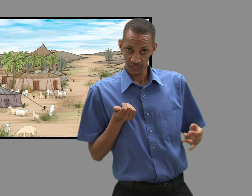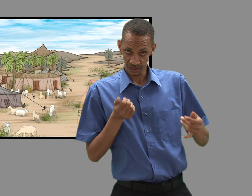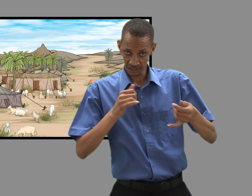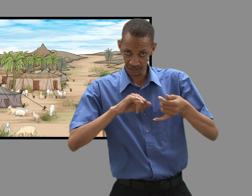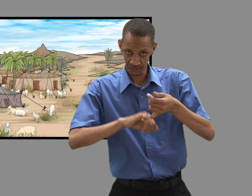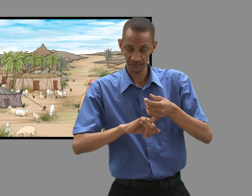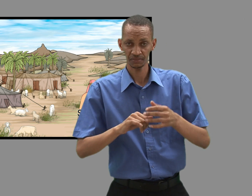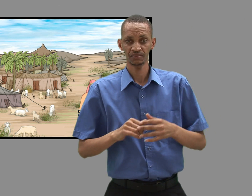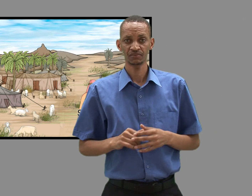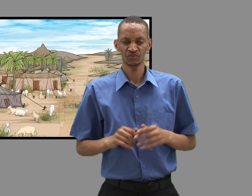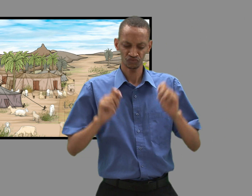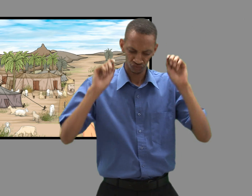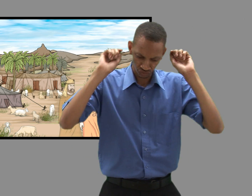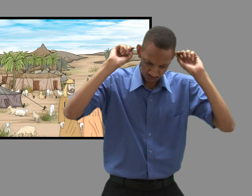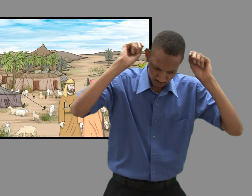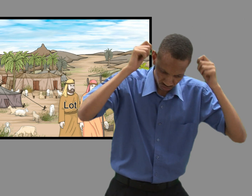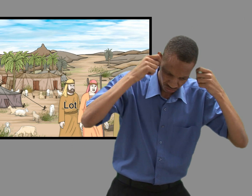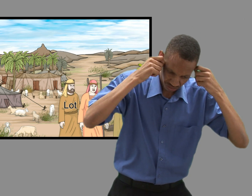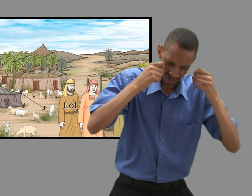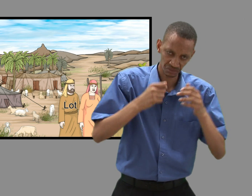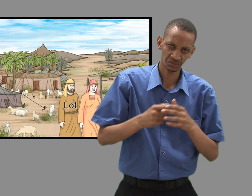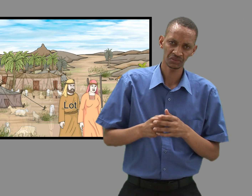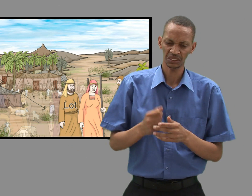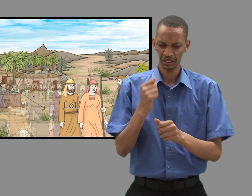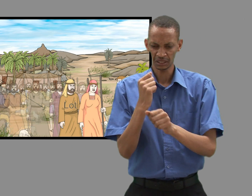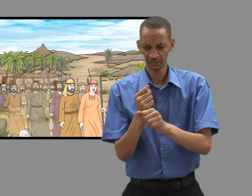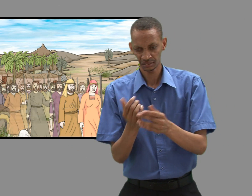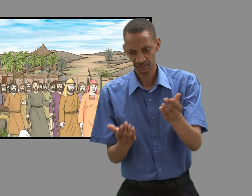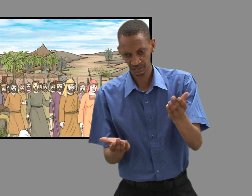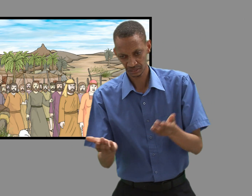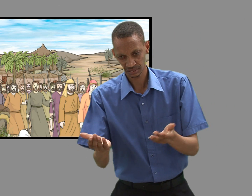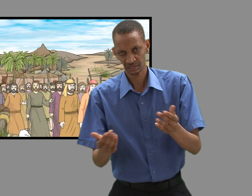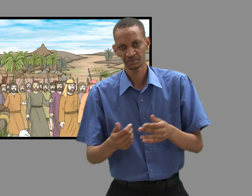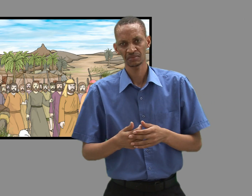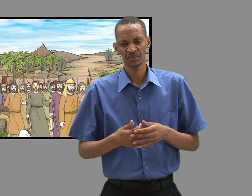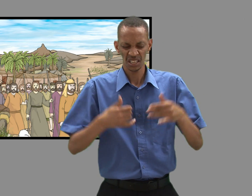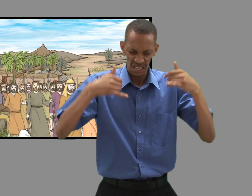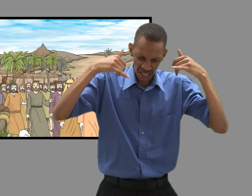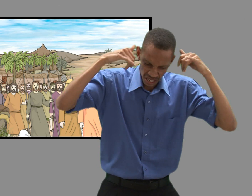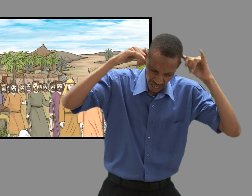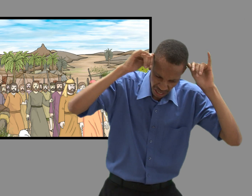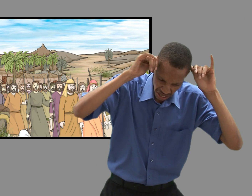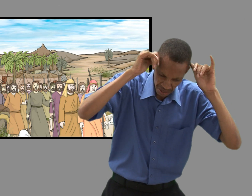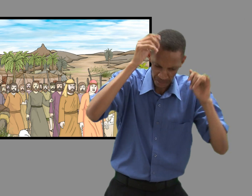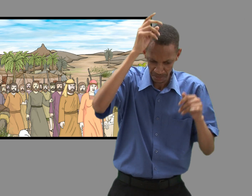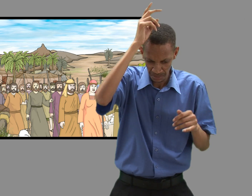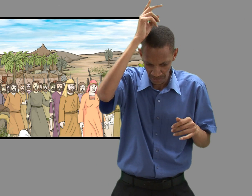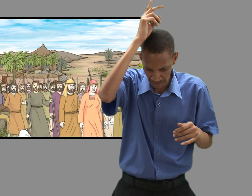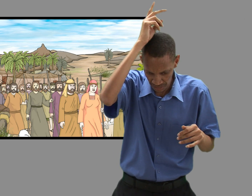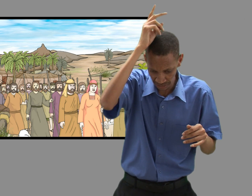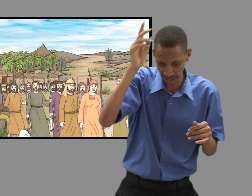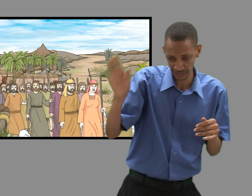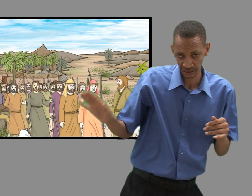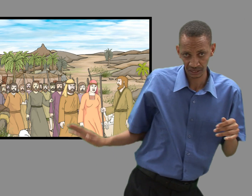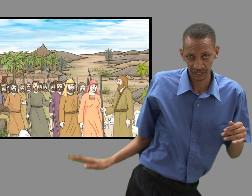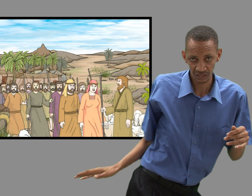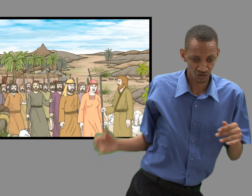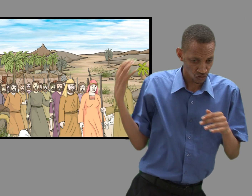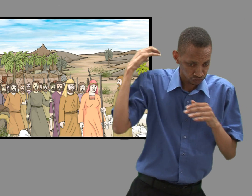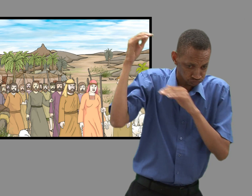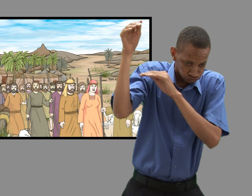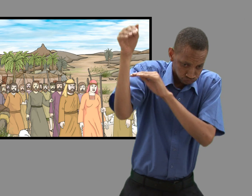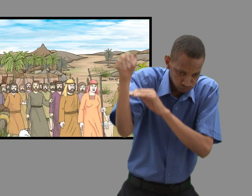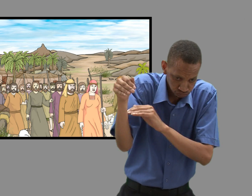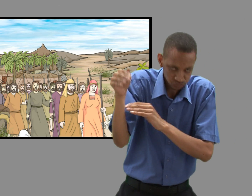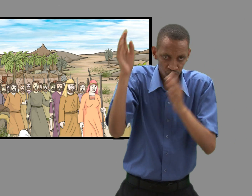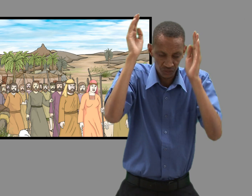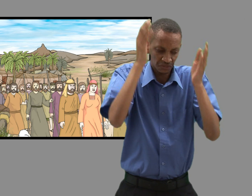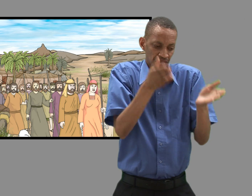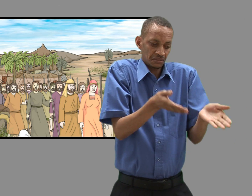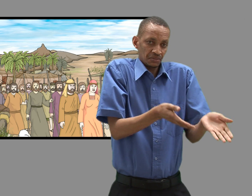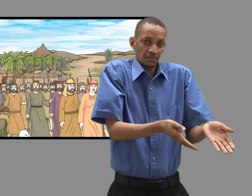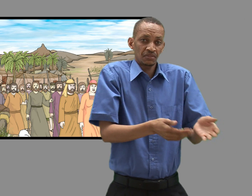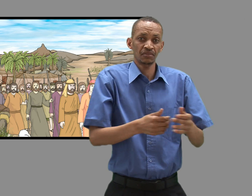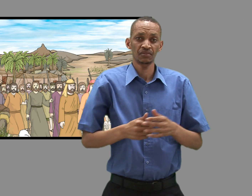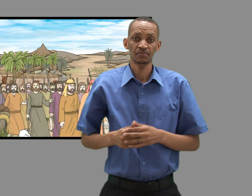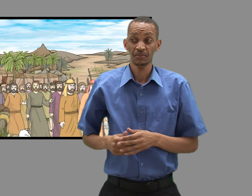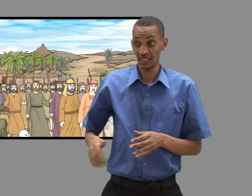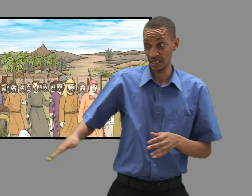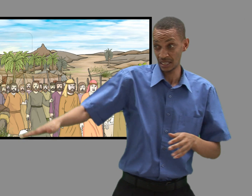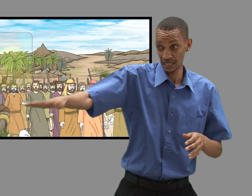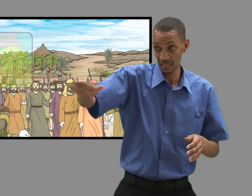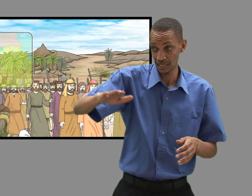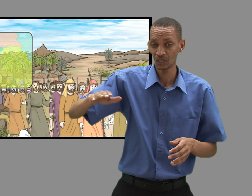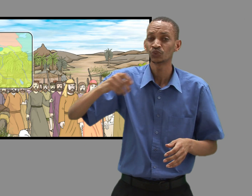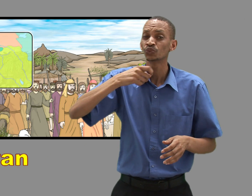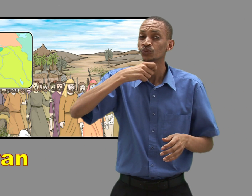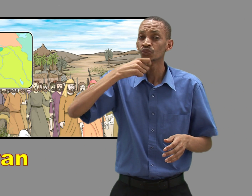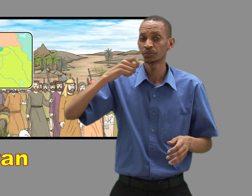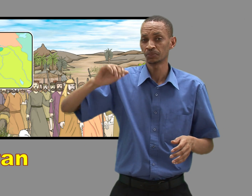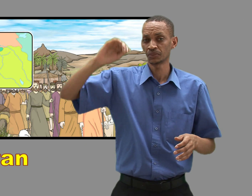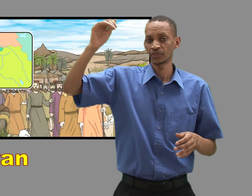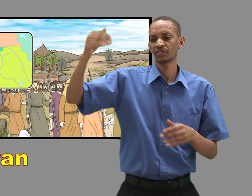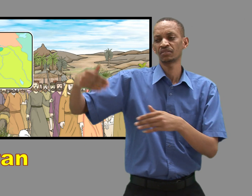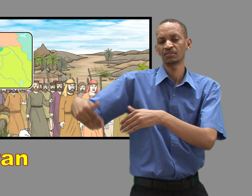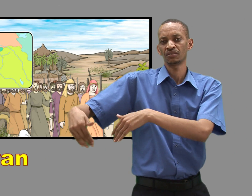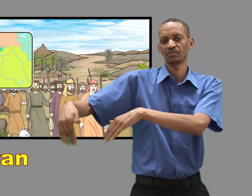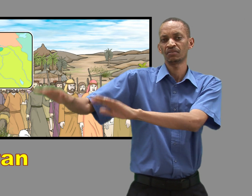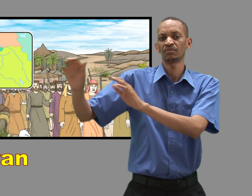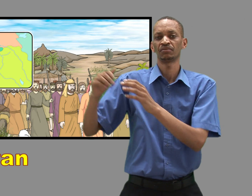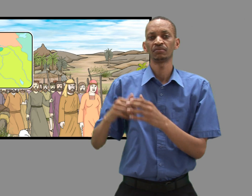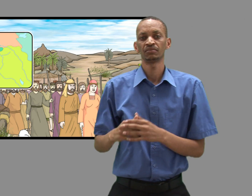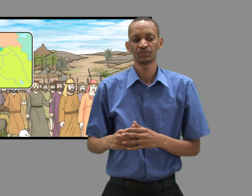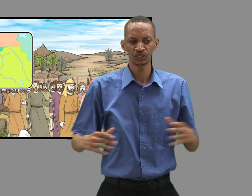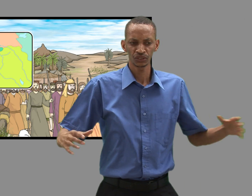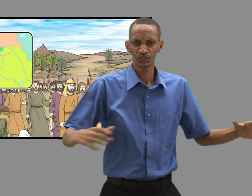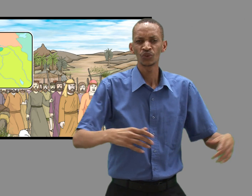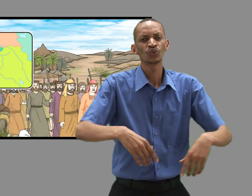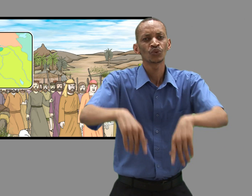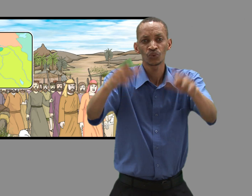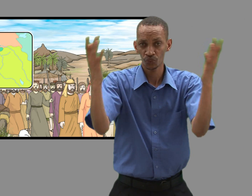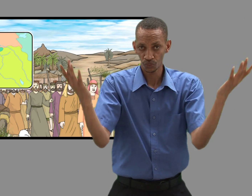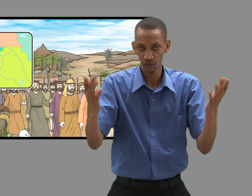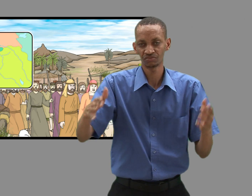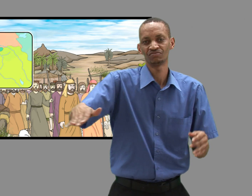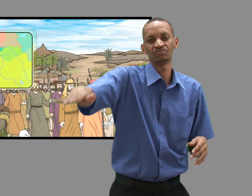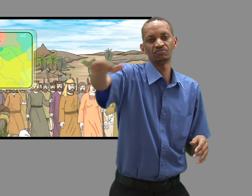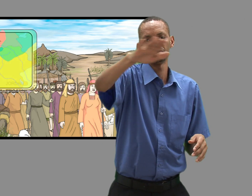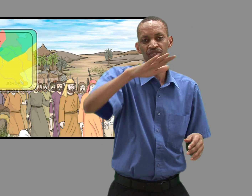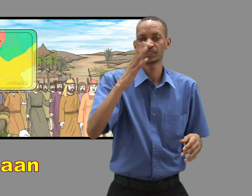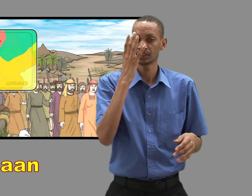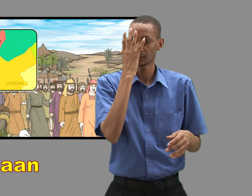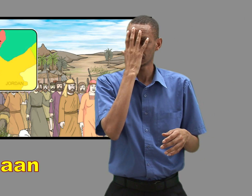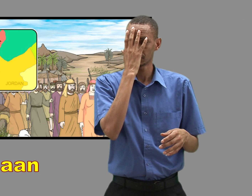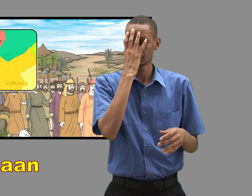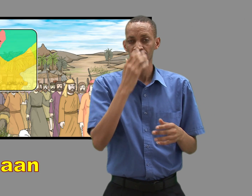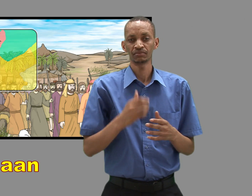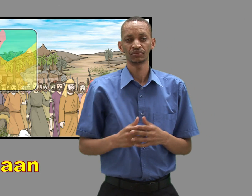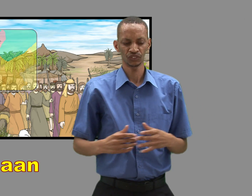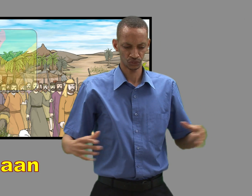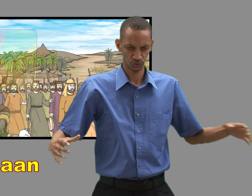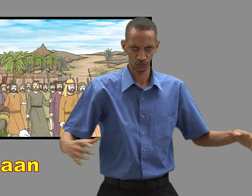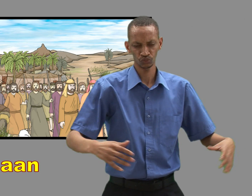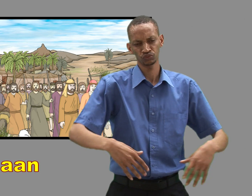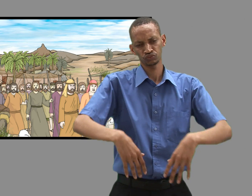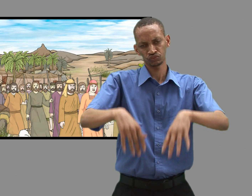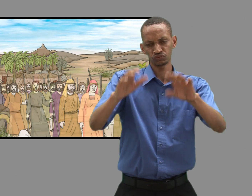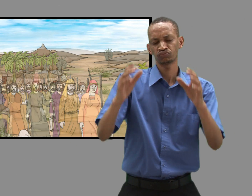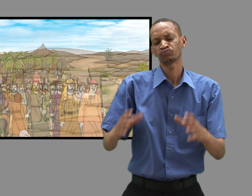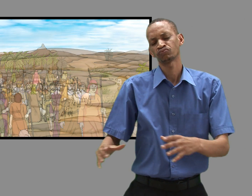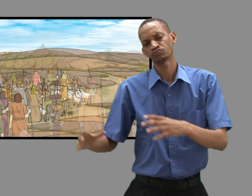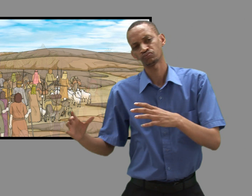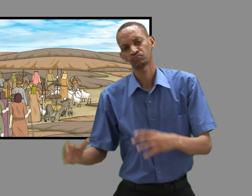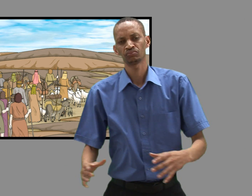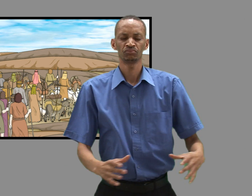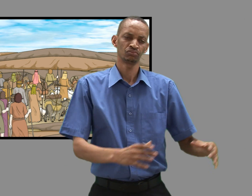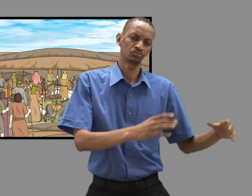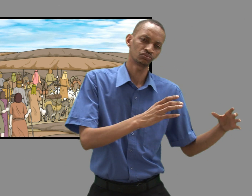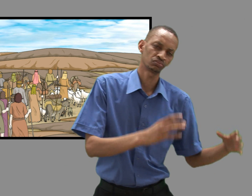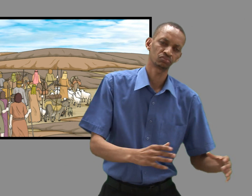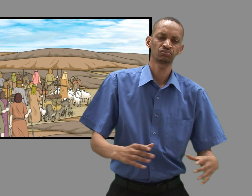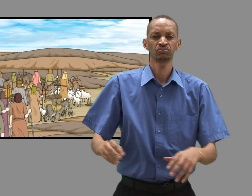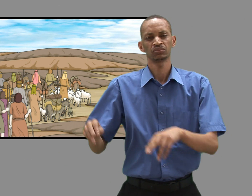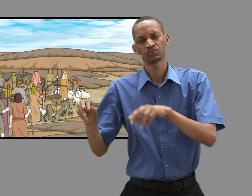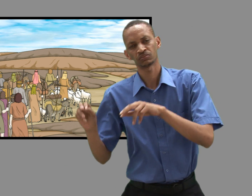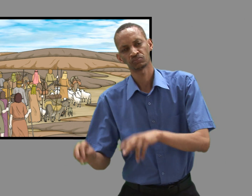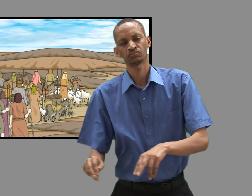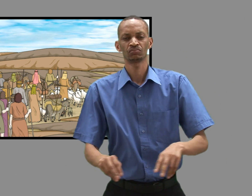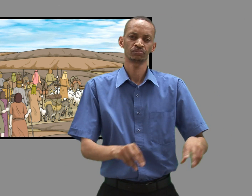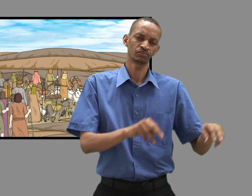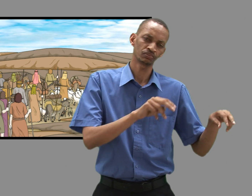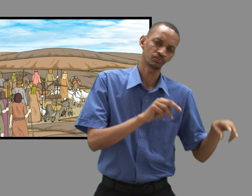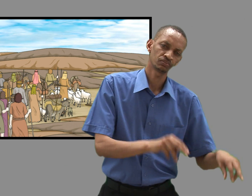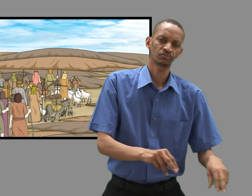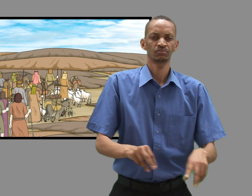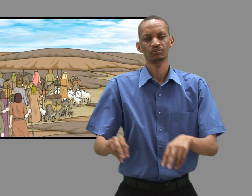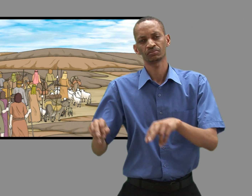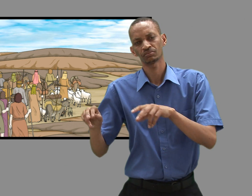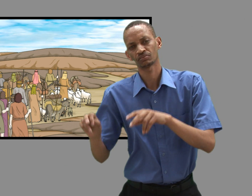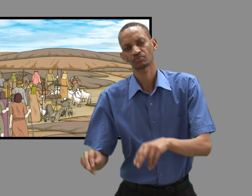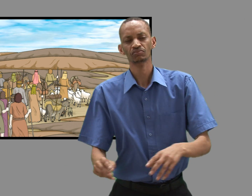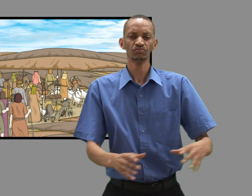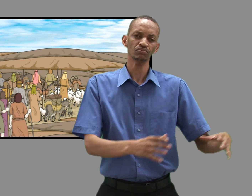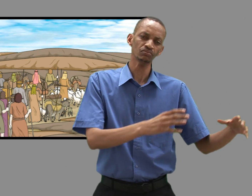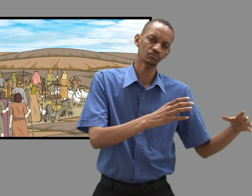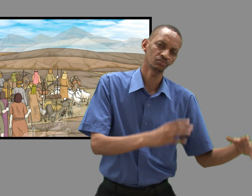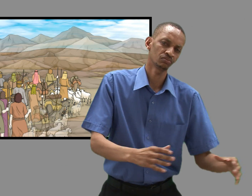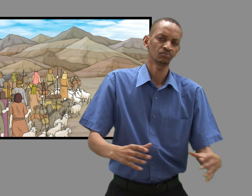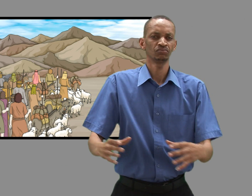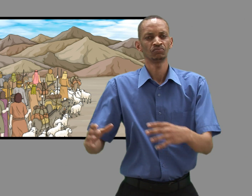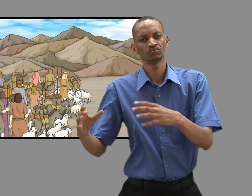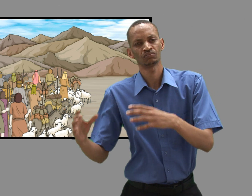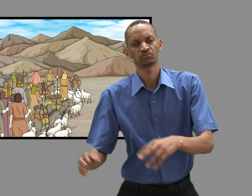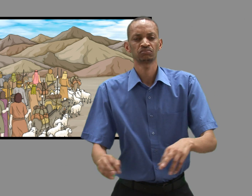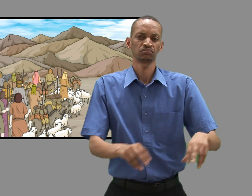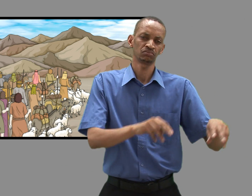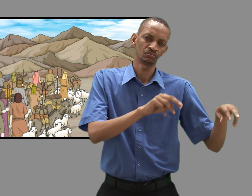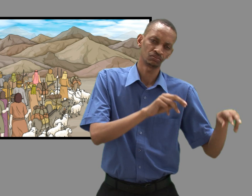And Abram took his wife Sarai, his nephew Lot, and all the possessions and people they had acquired in Haran, and set out for the land of Canaan.